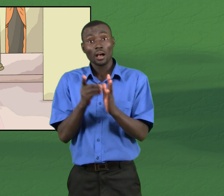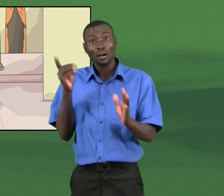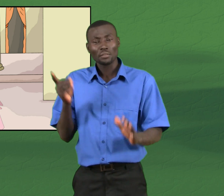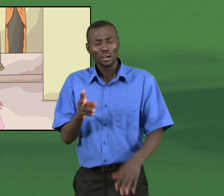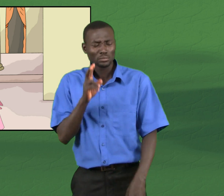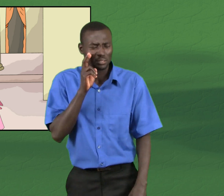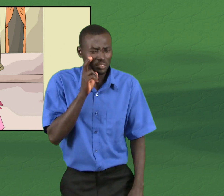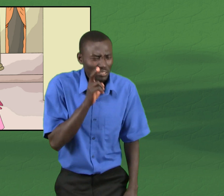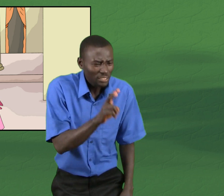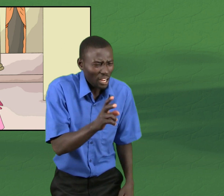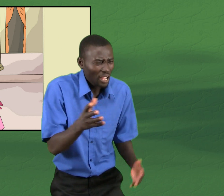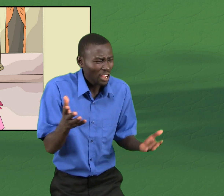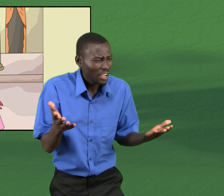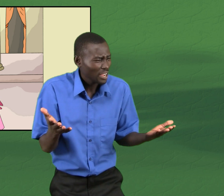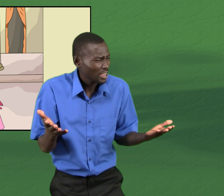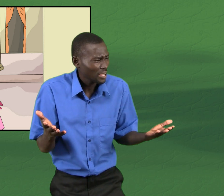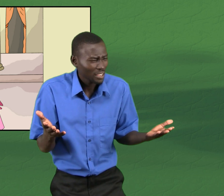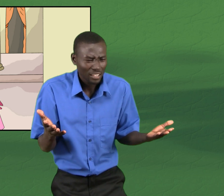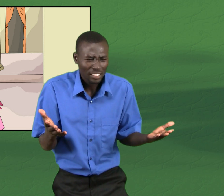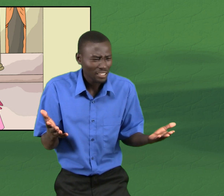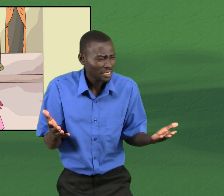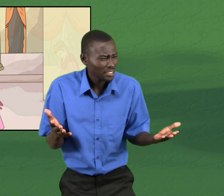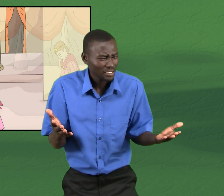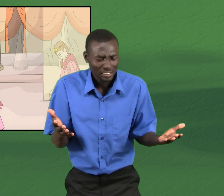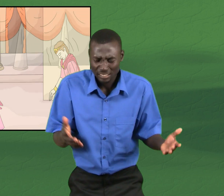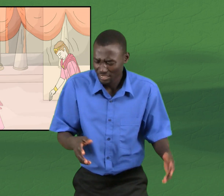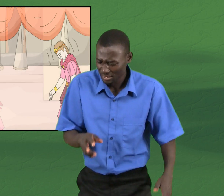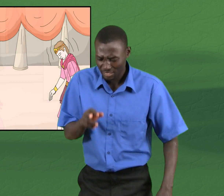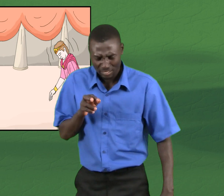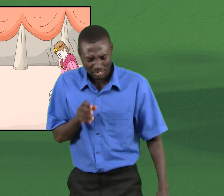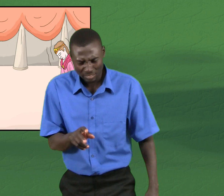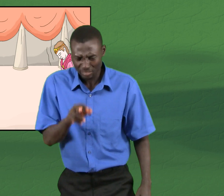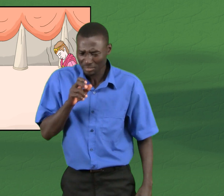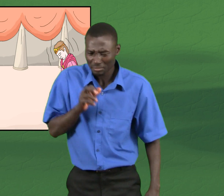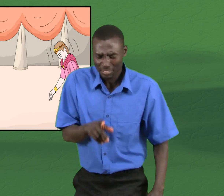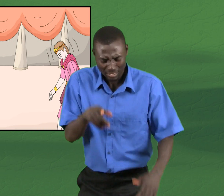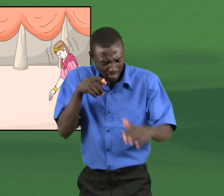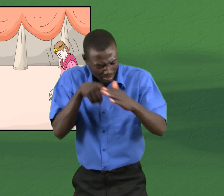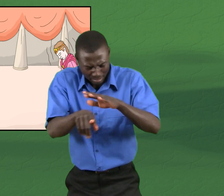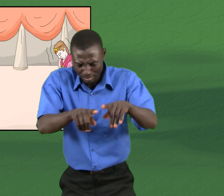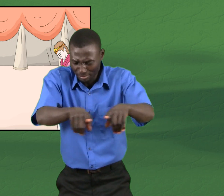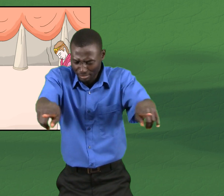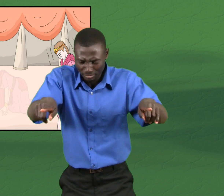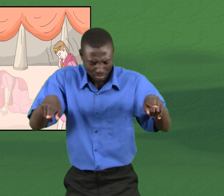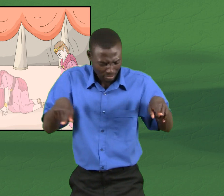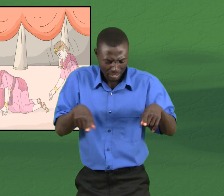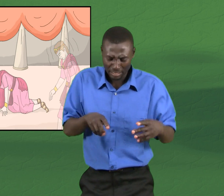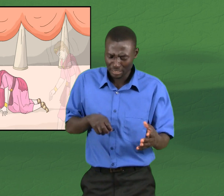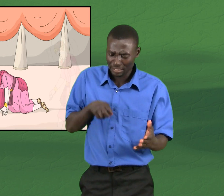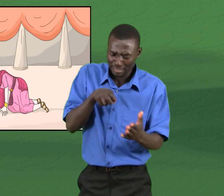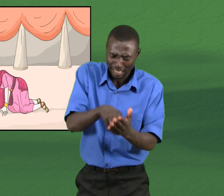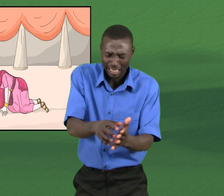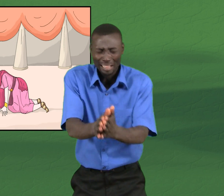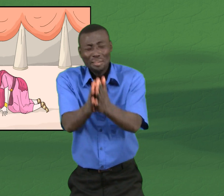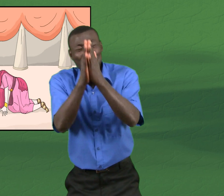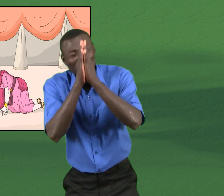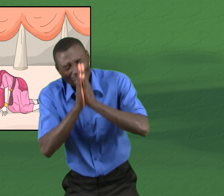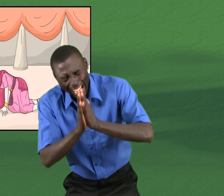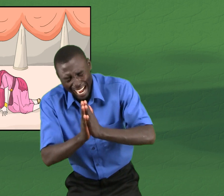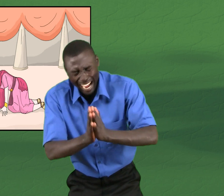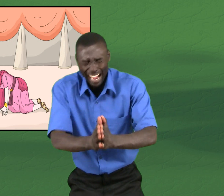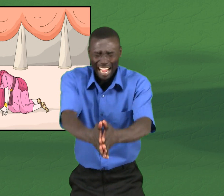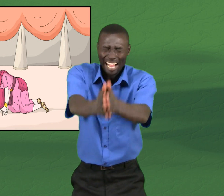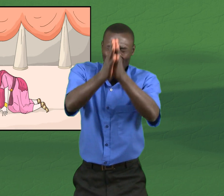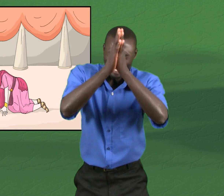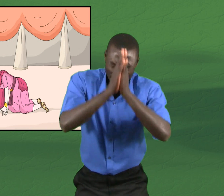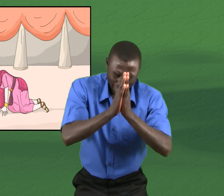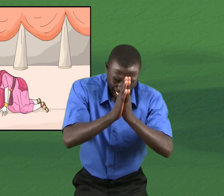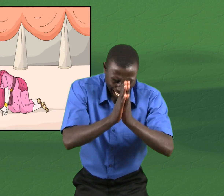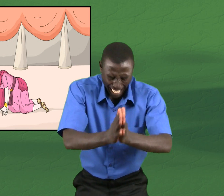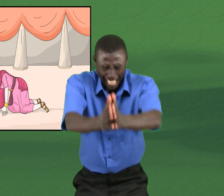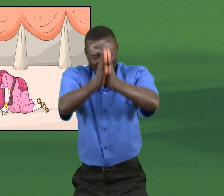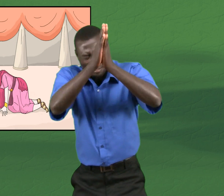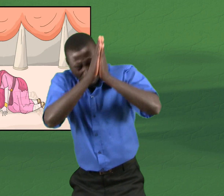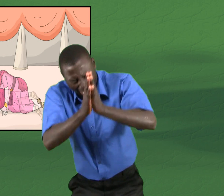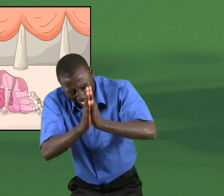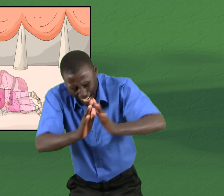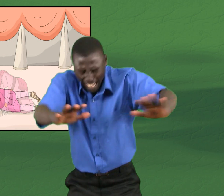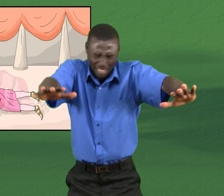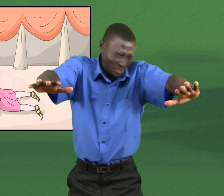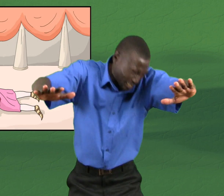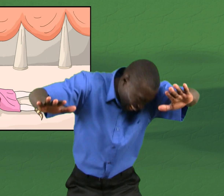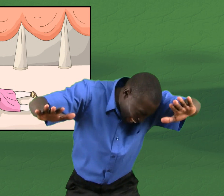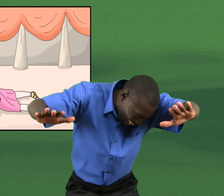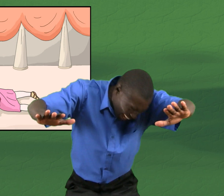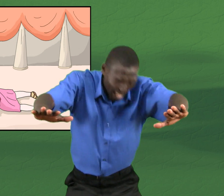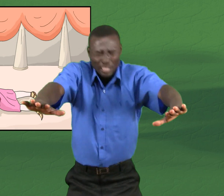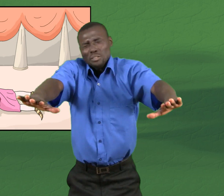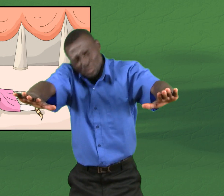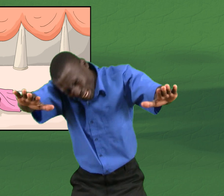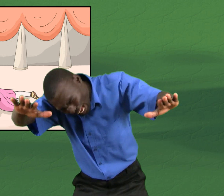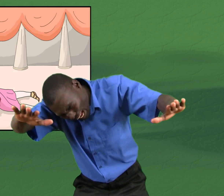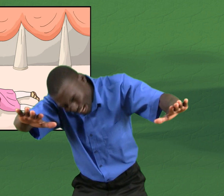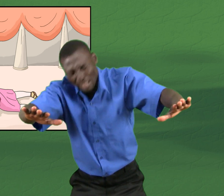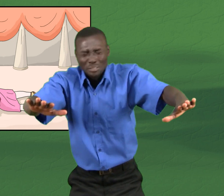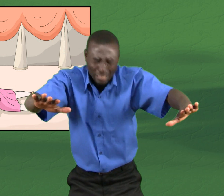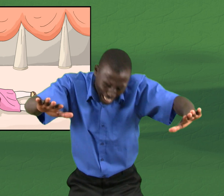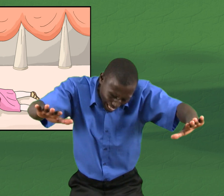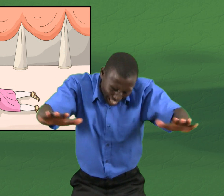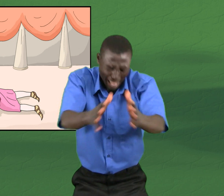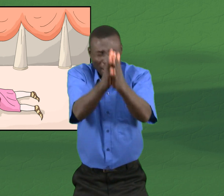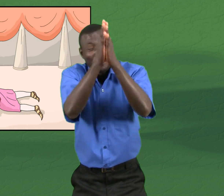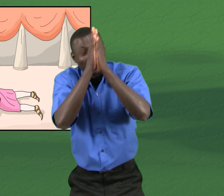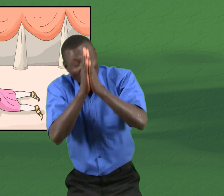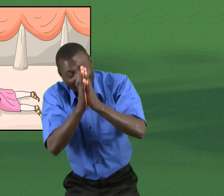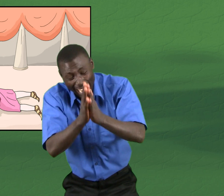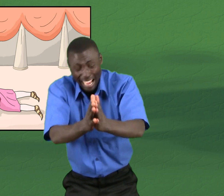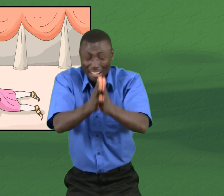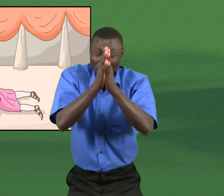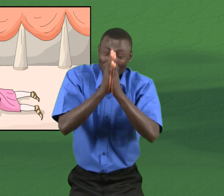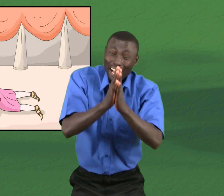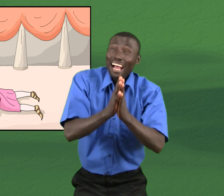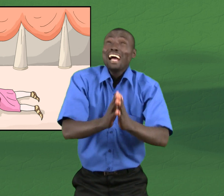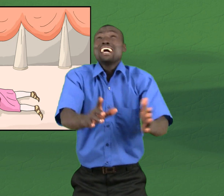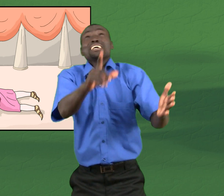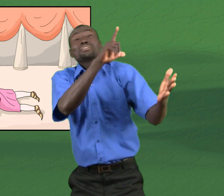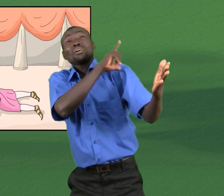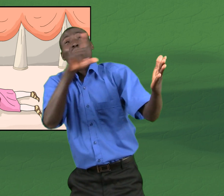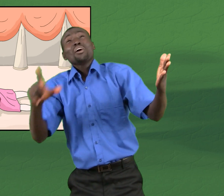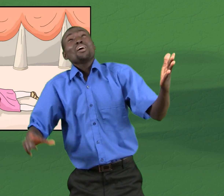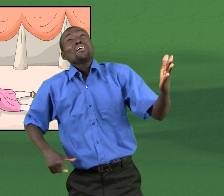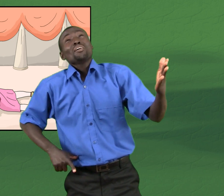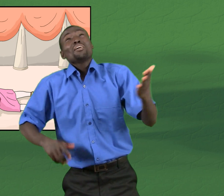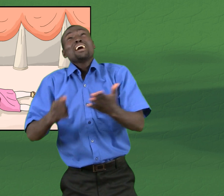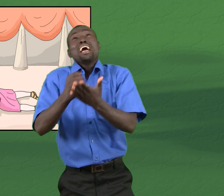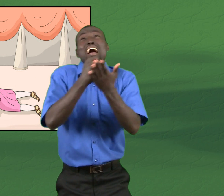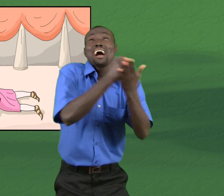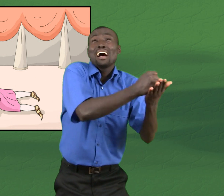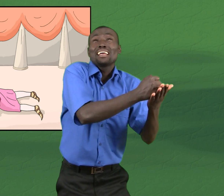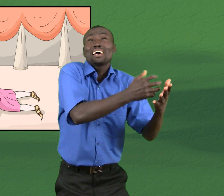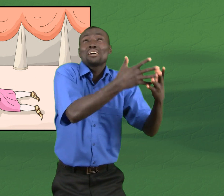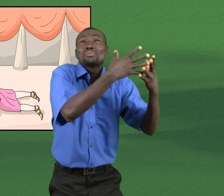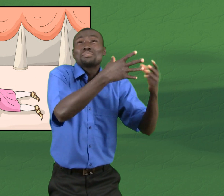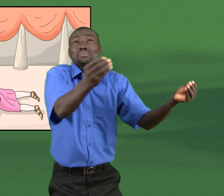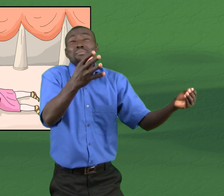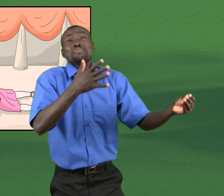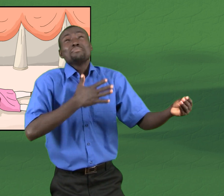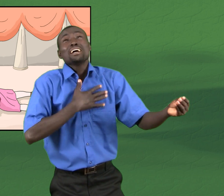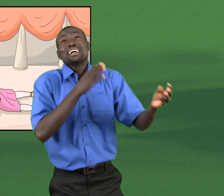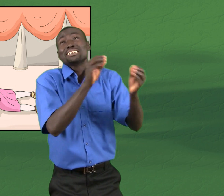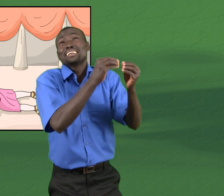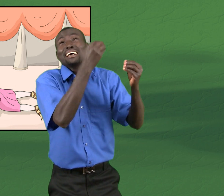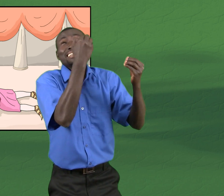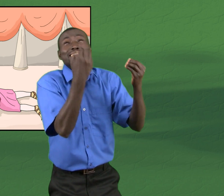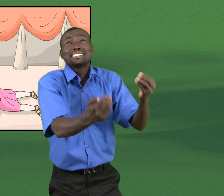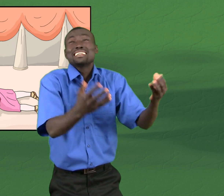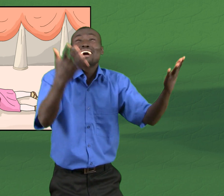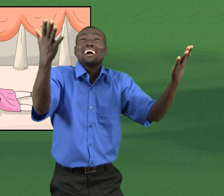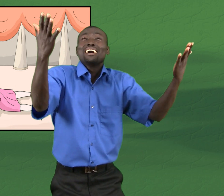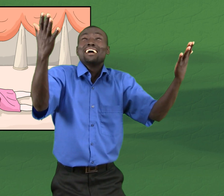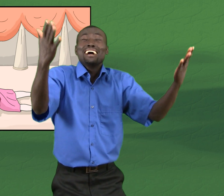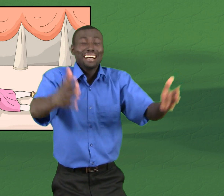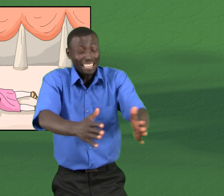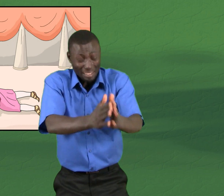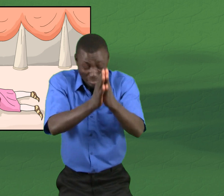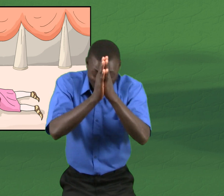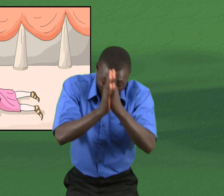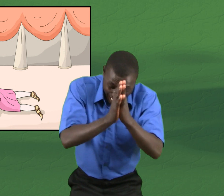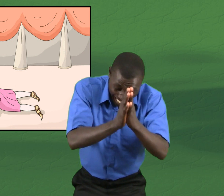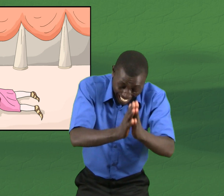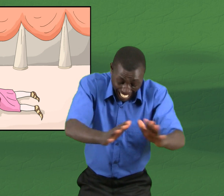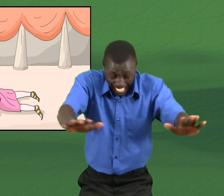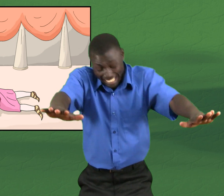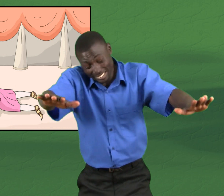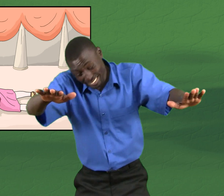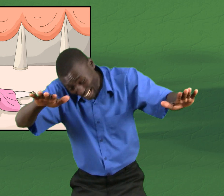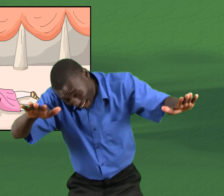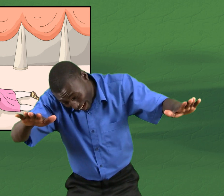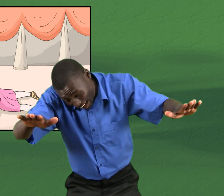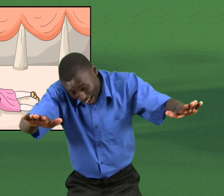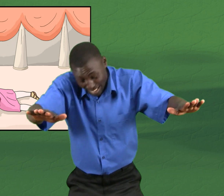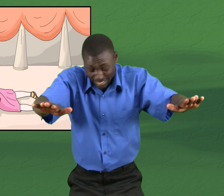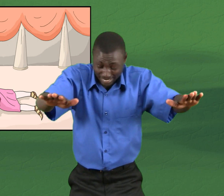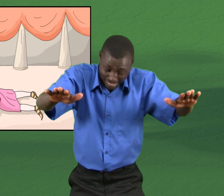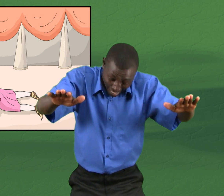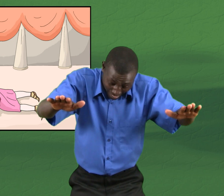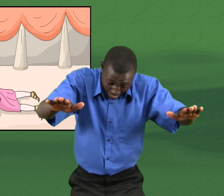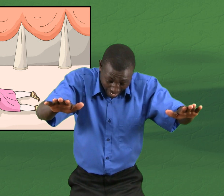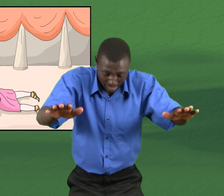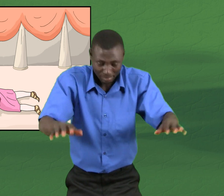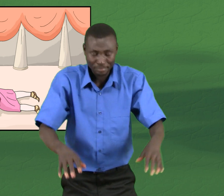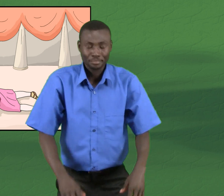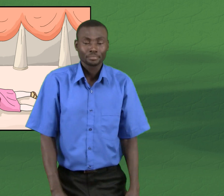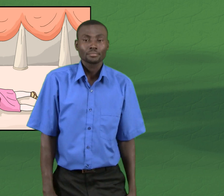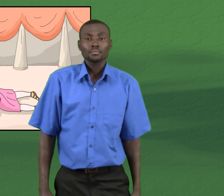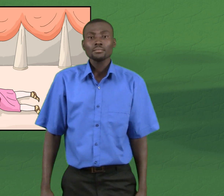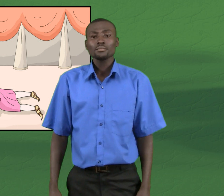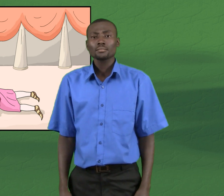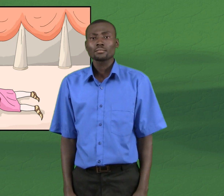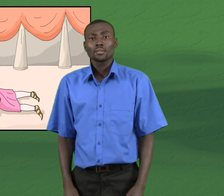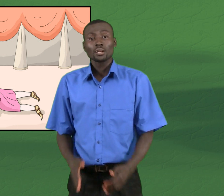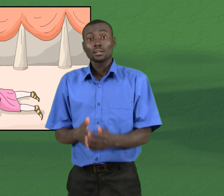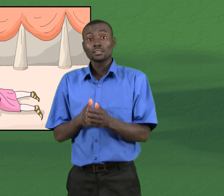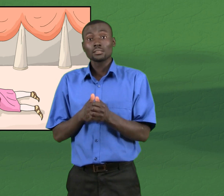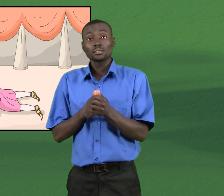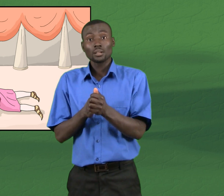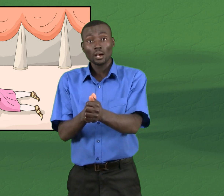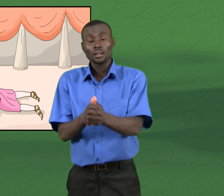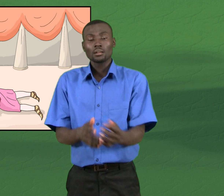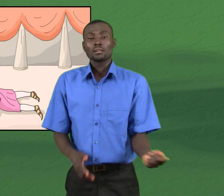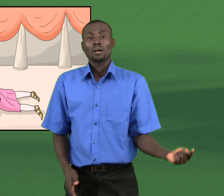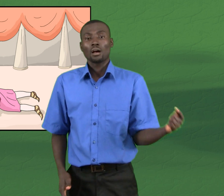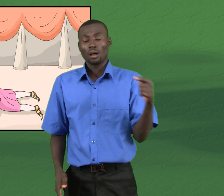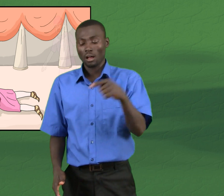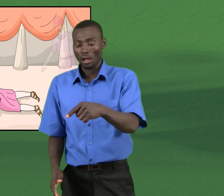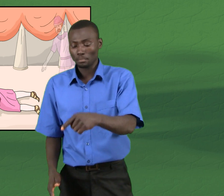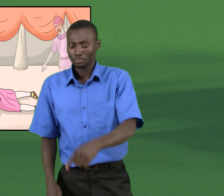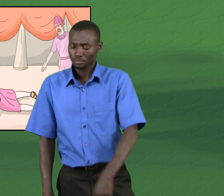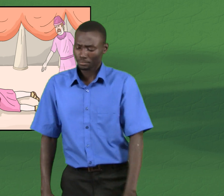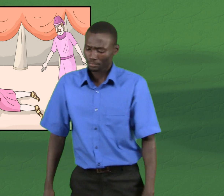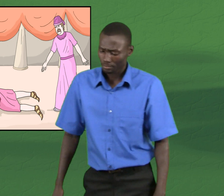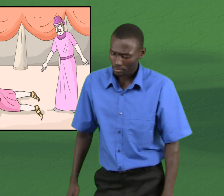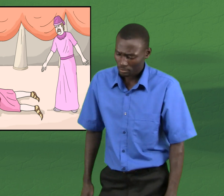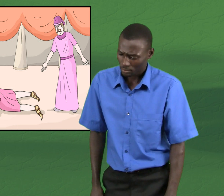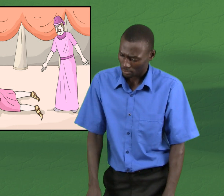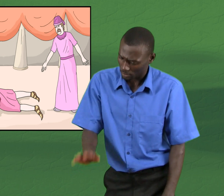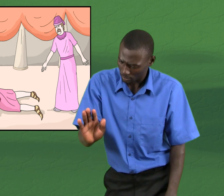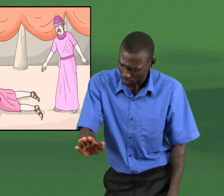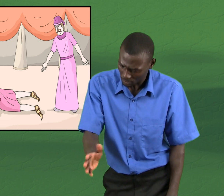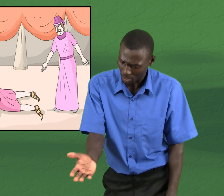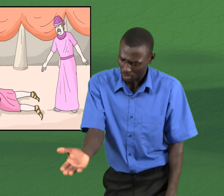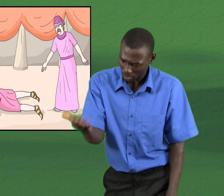David pleaded with God for the boy. He fasted and went into his house and spent the night lying in sackcloth on the ground.